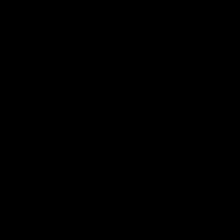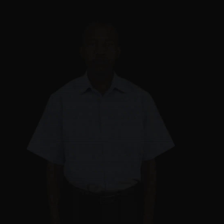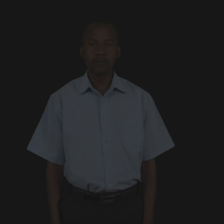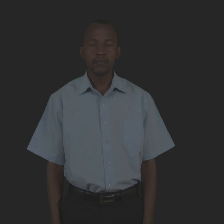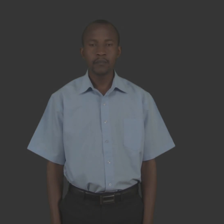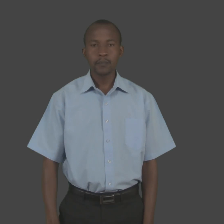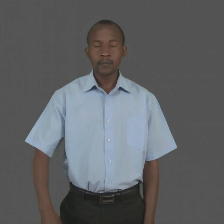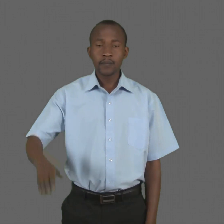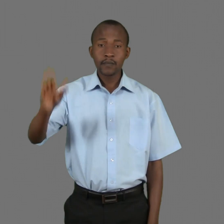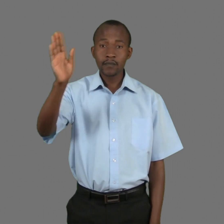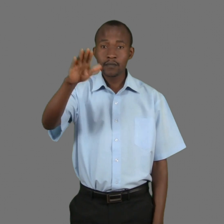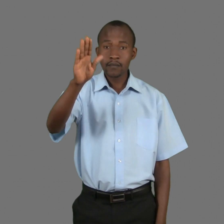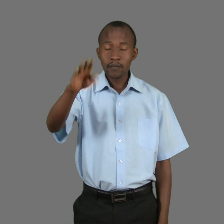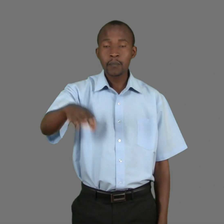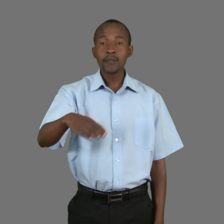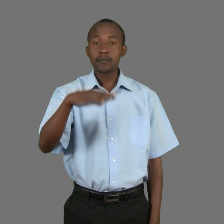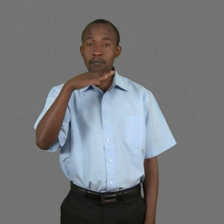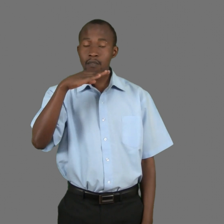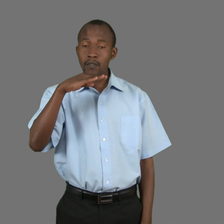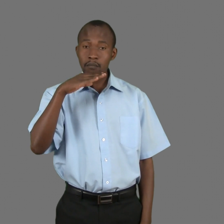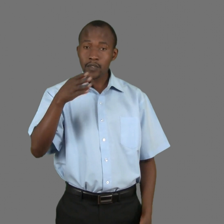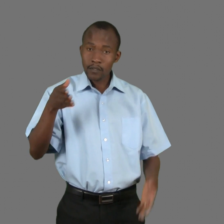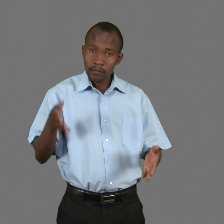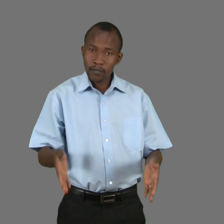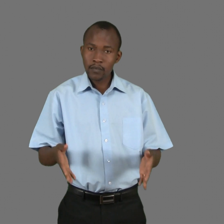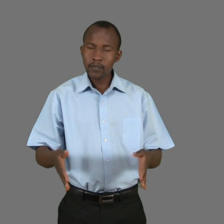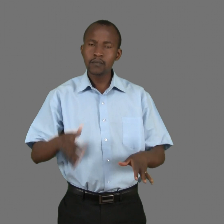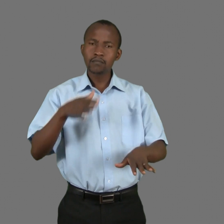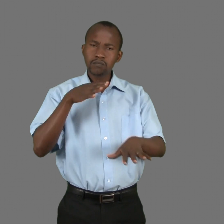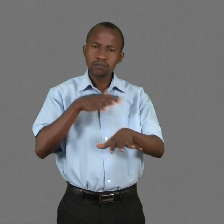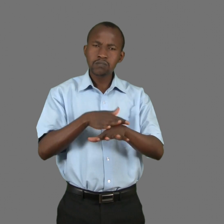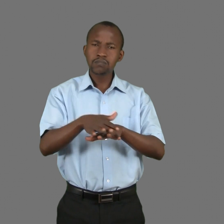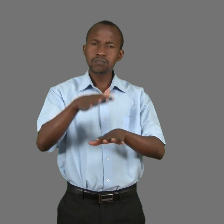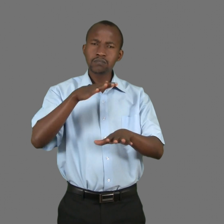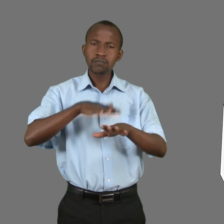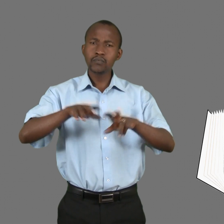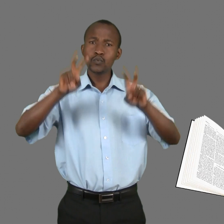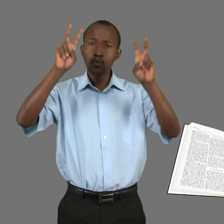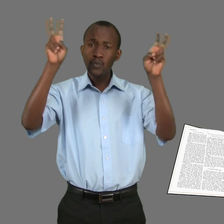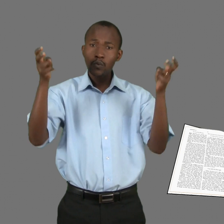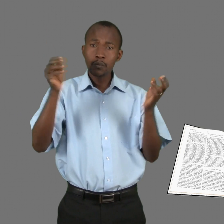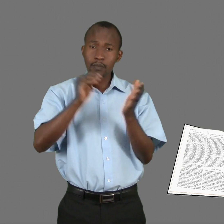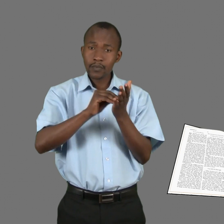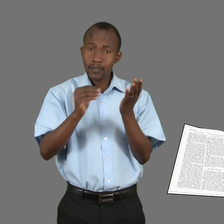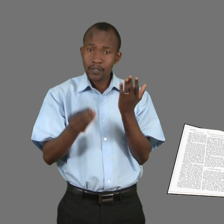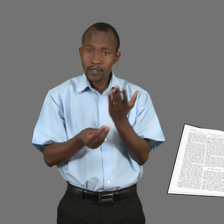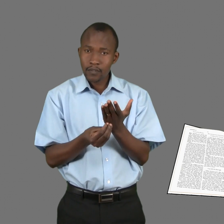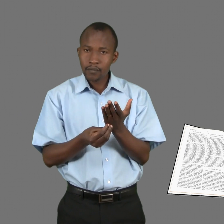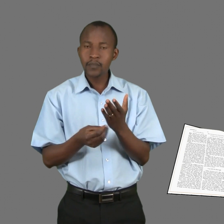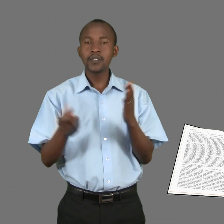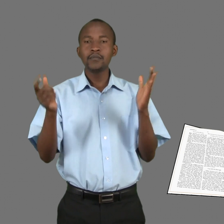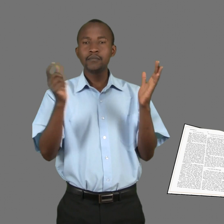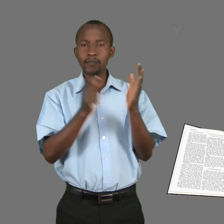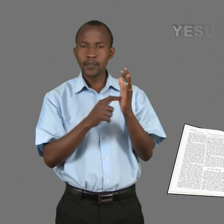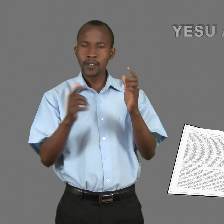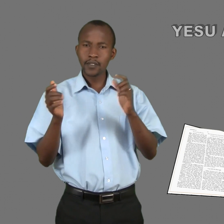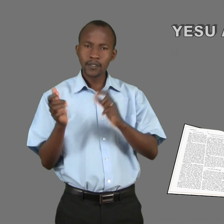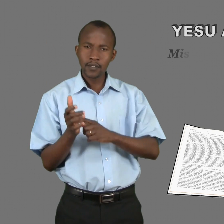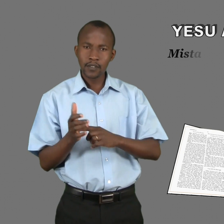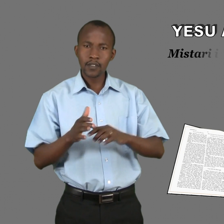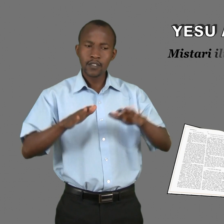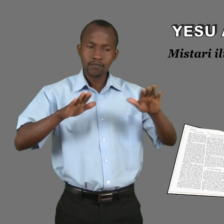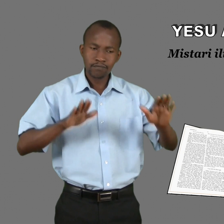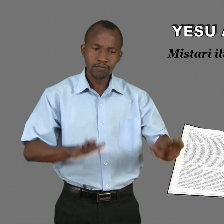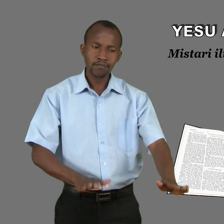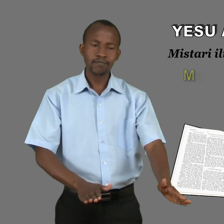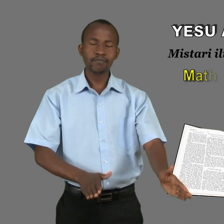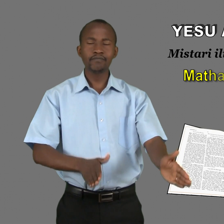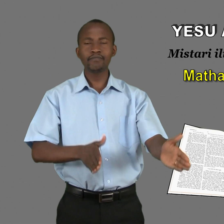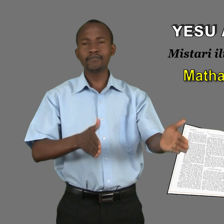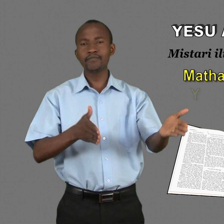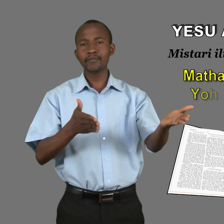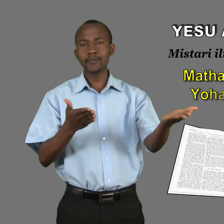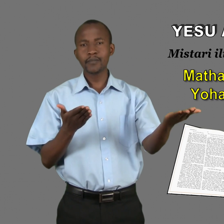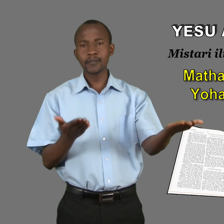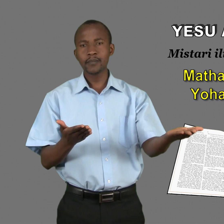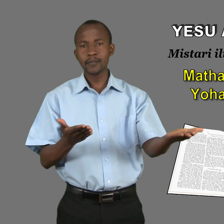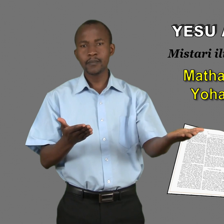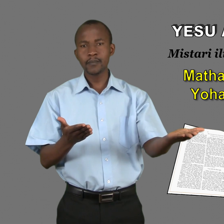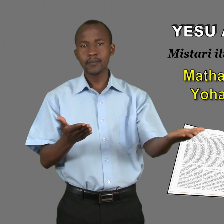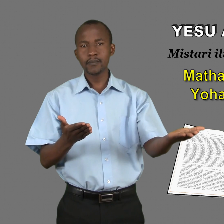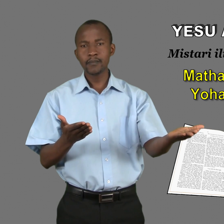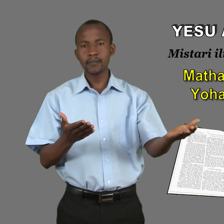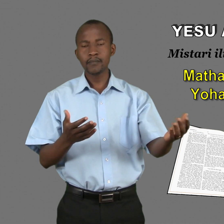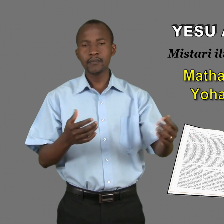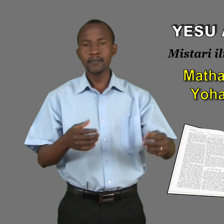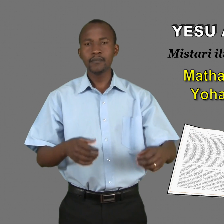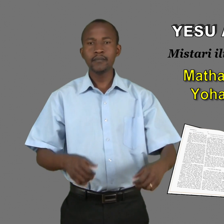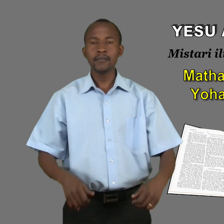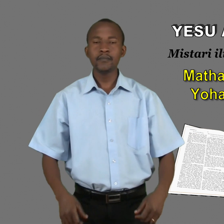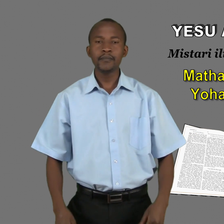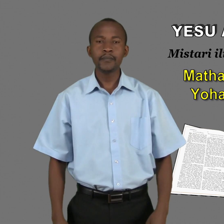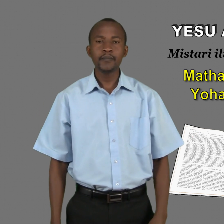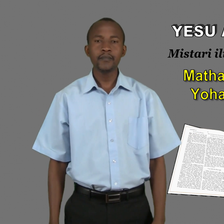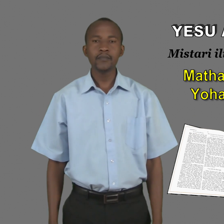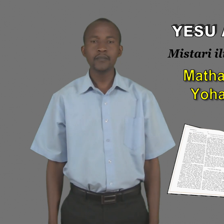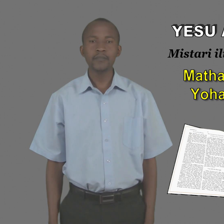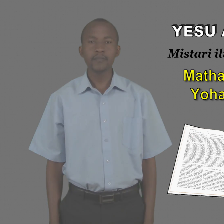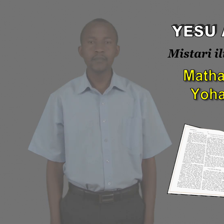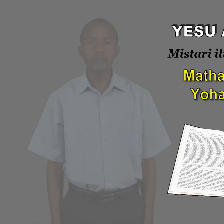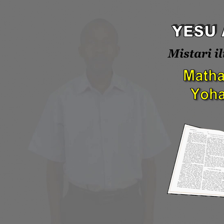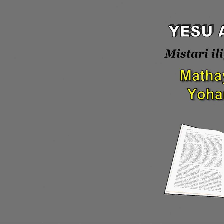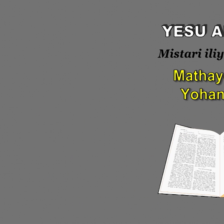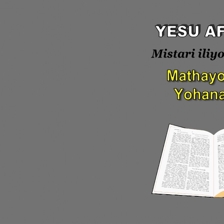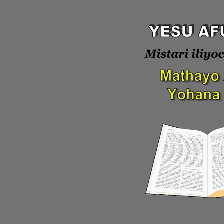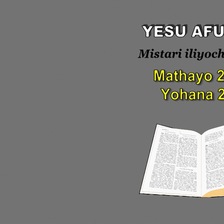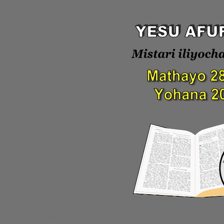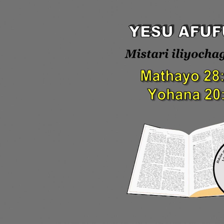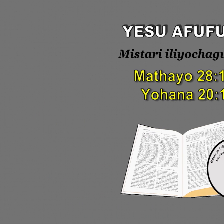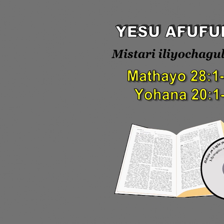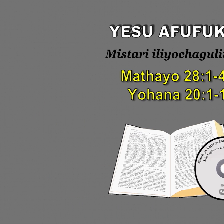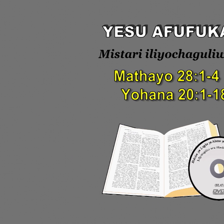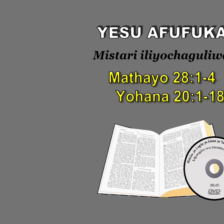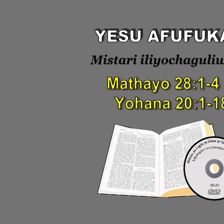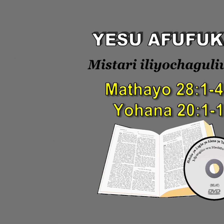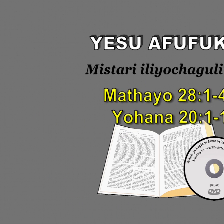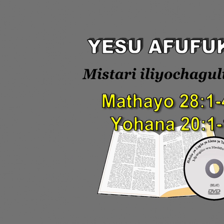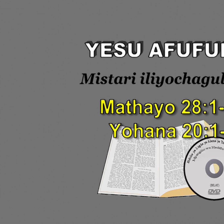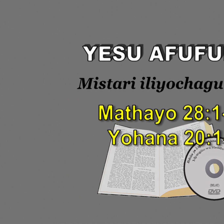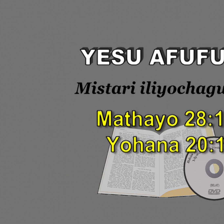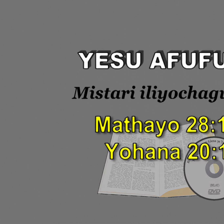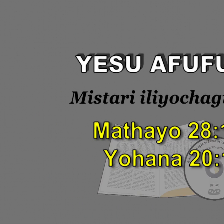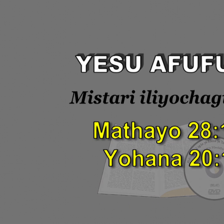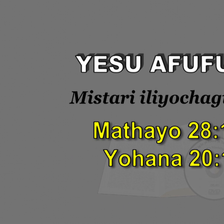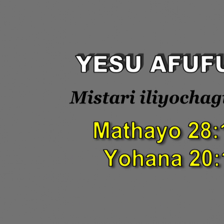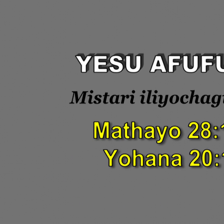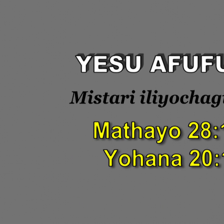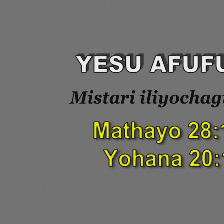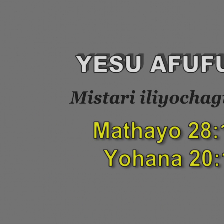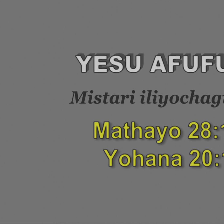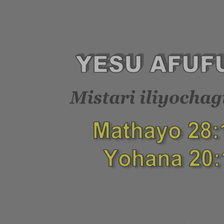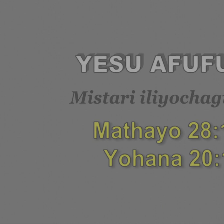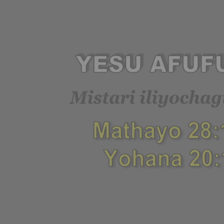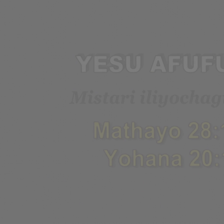Jesus' resurrection